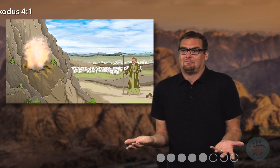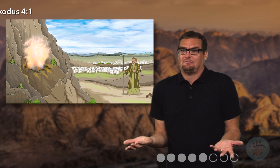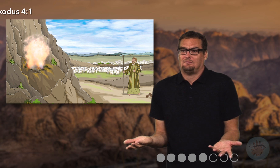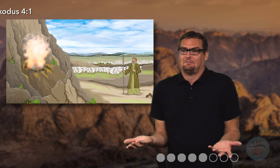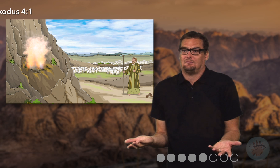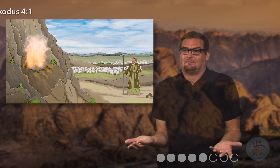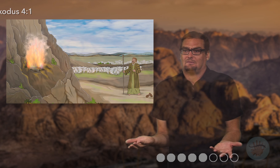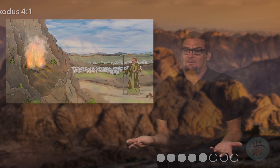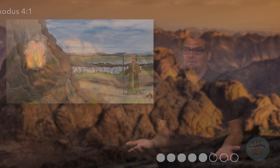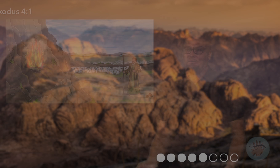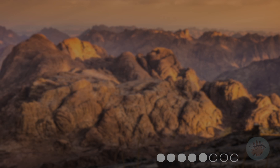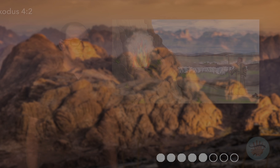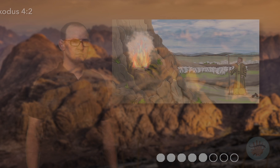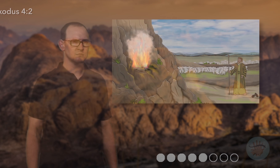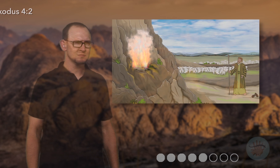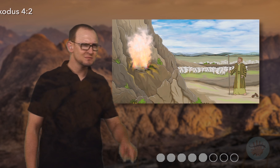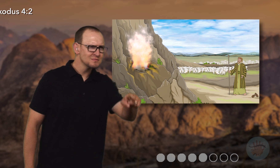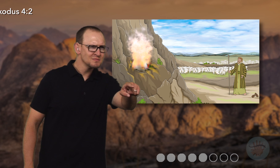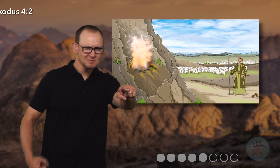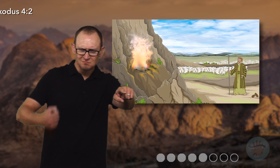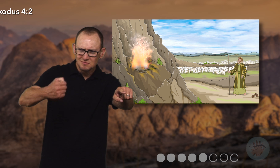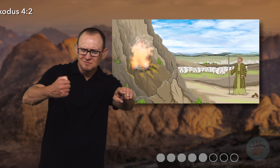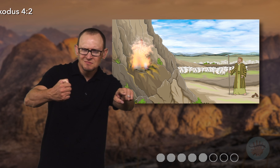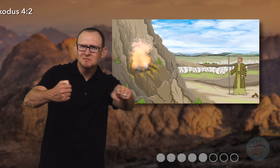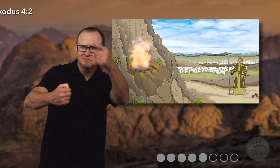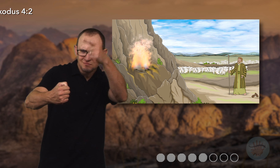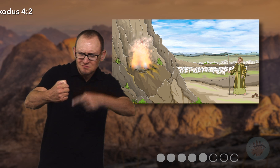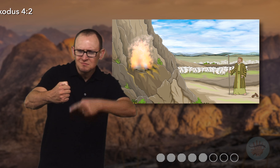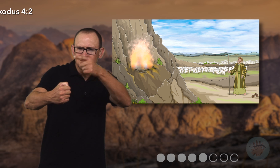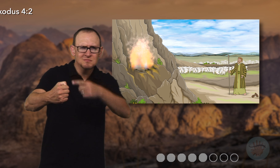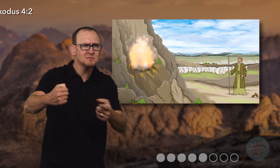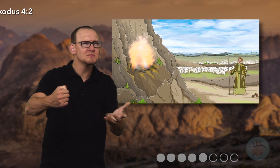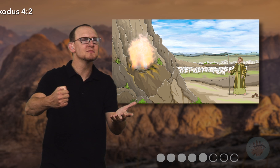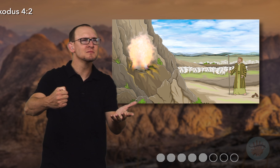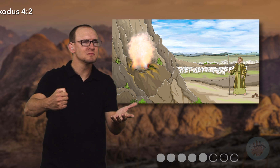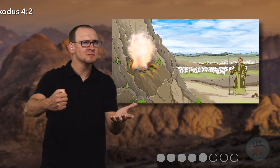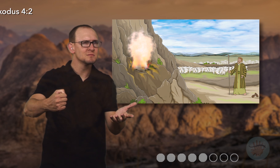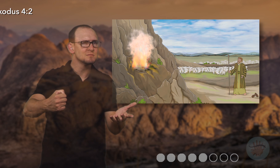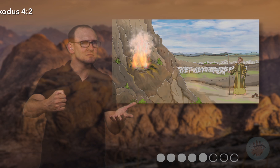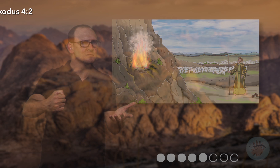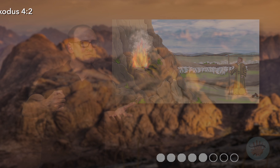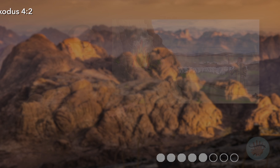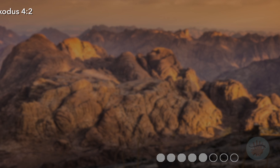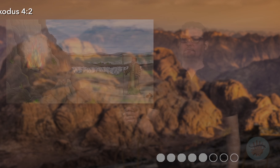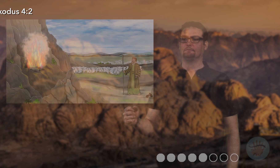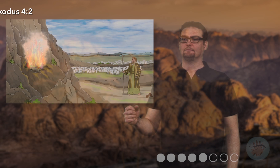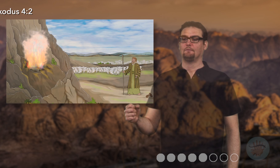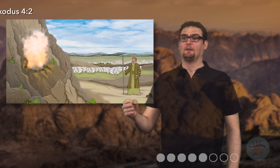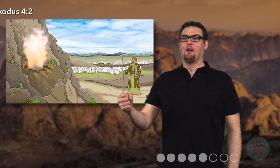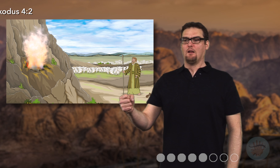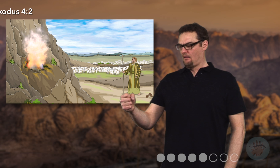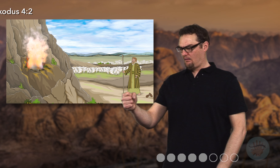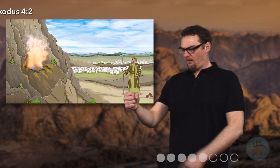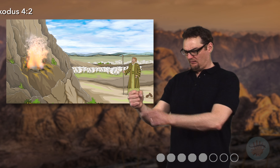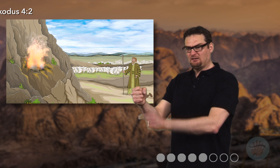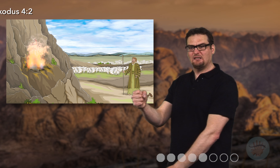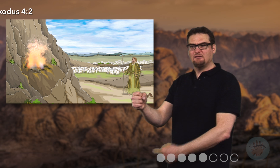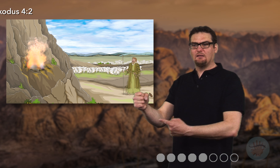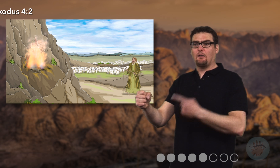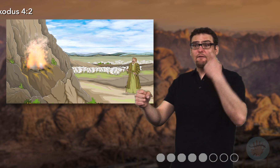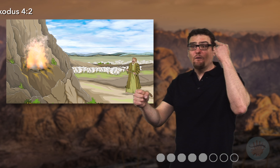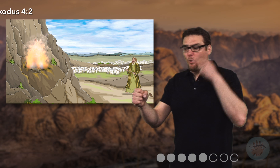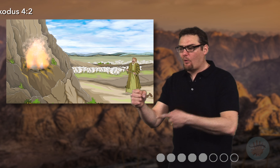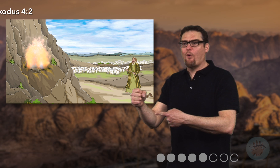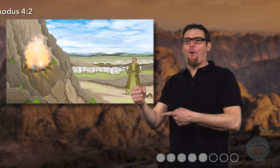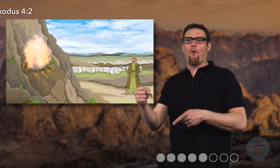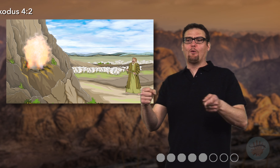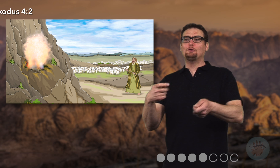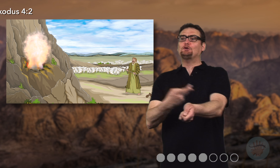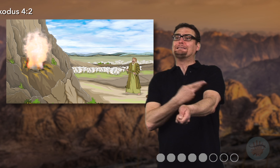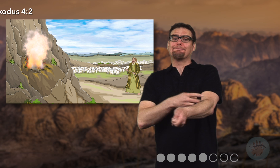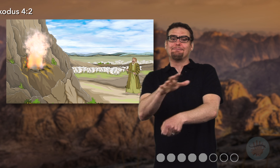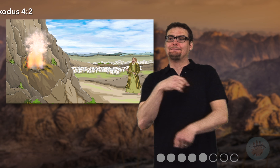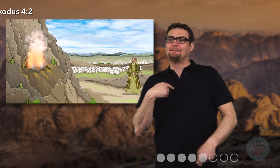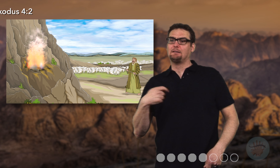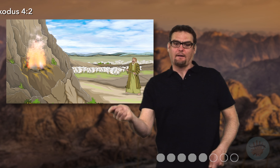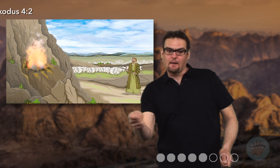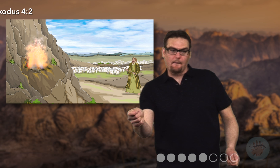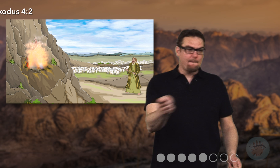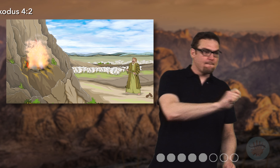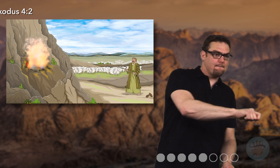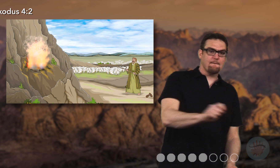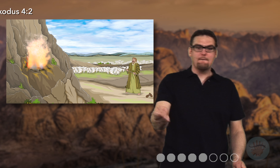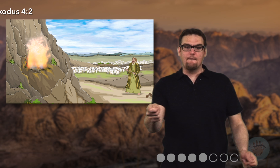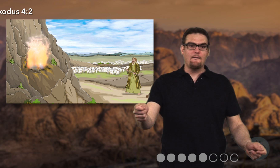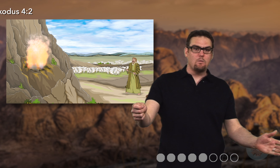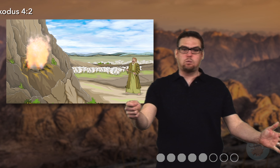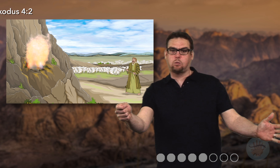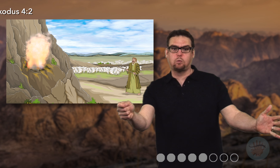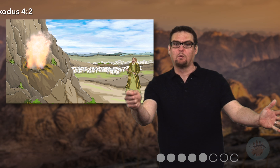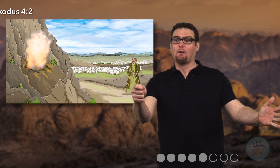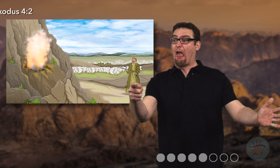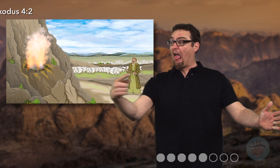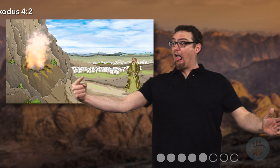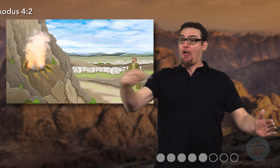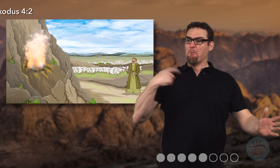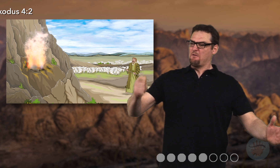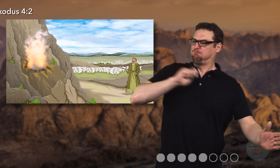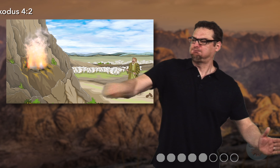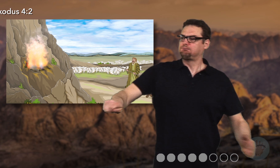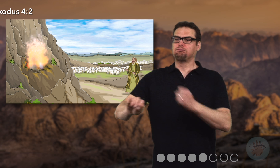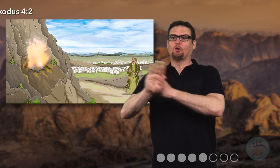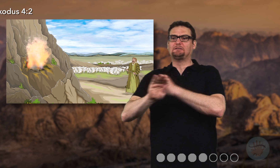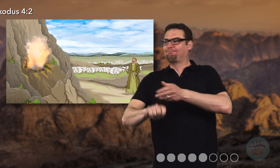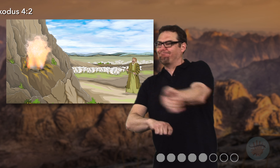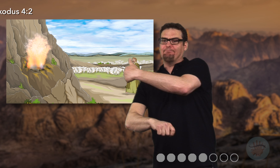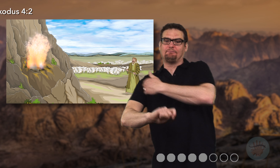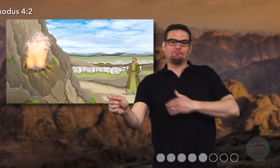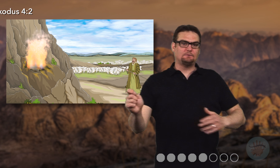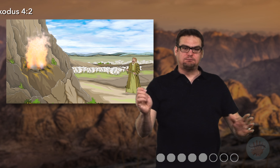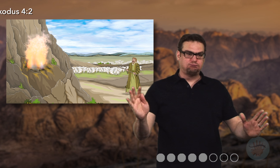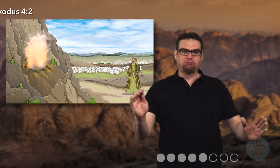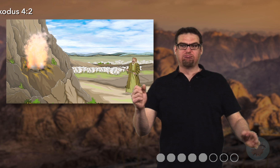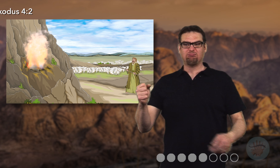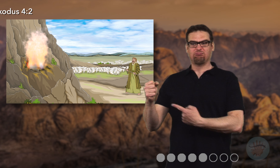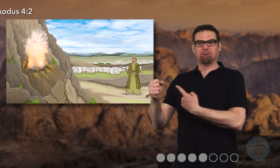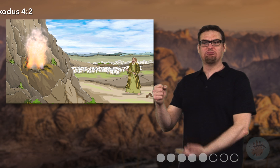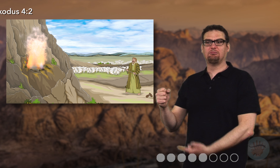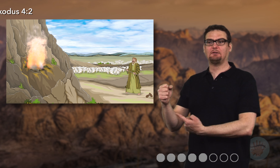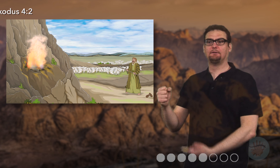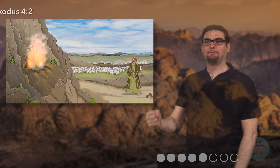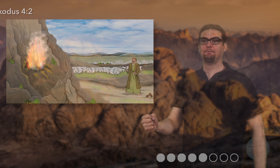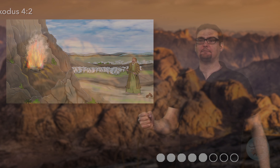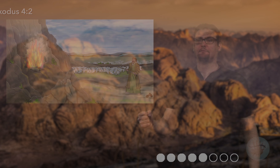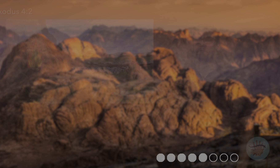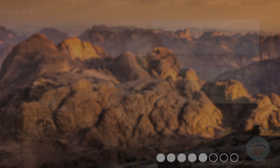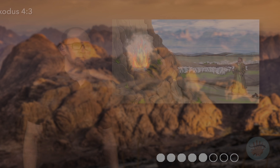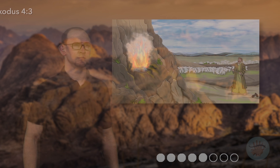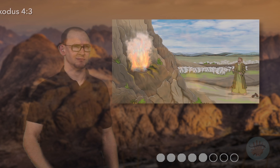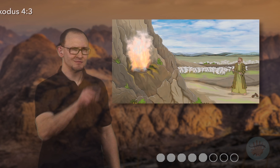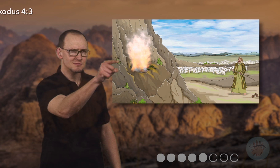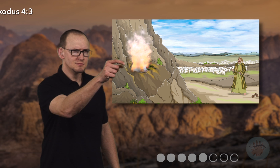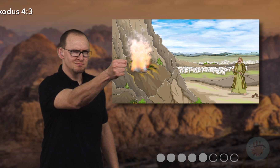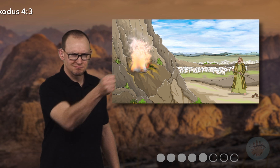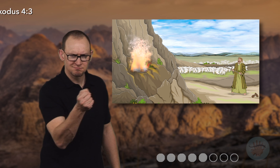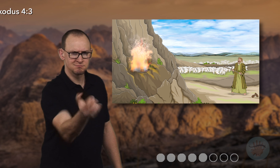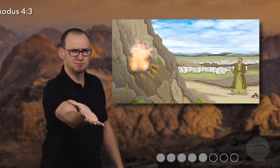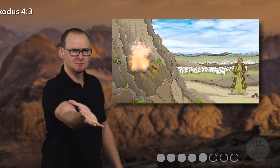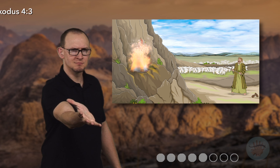And the LORD asked him, “What is that in your hand?” “A staff,” he replied.